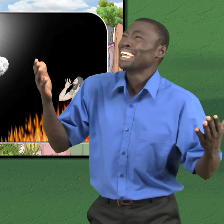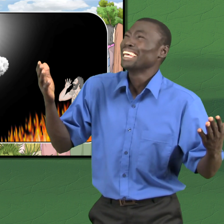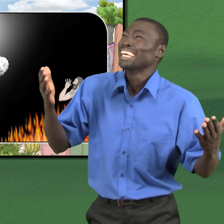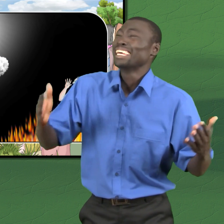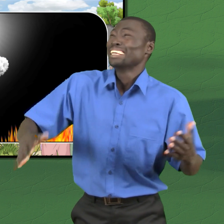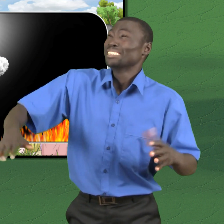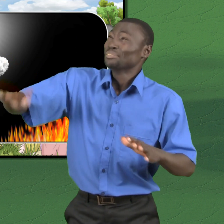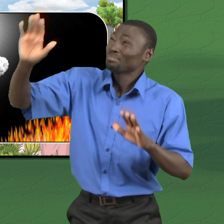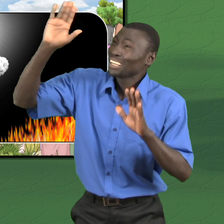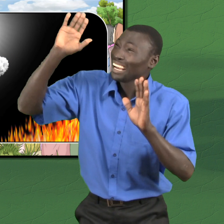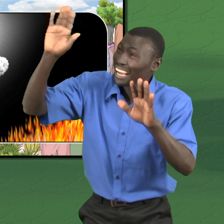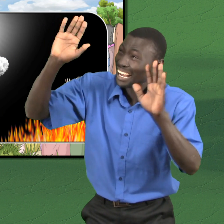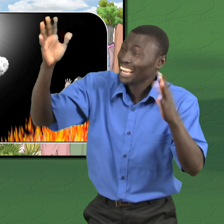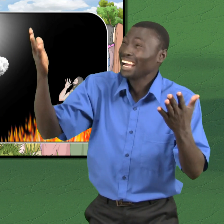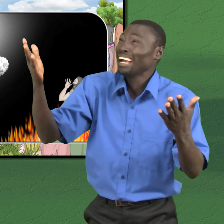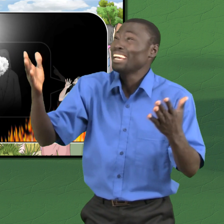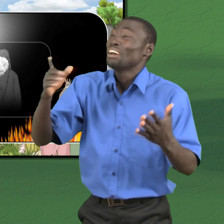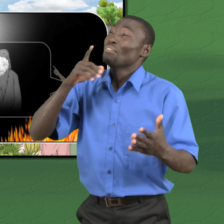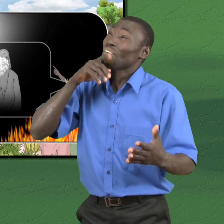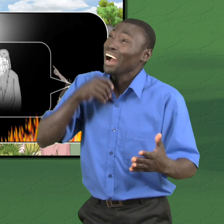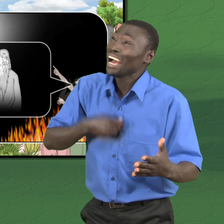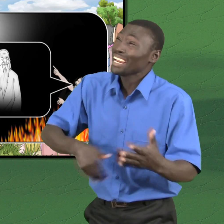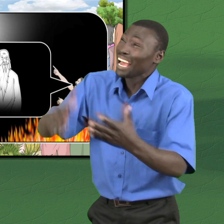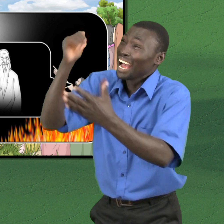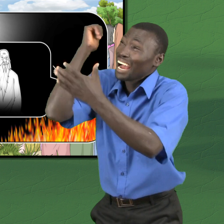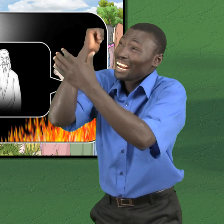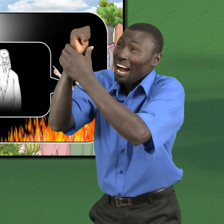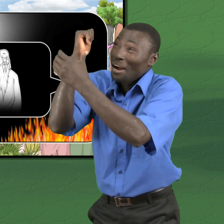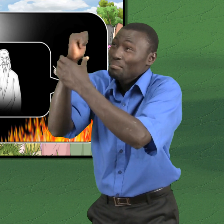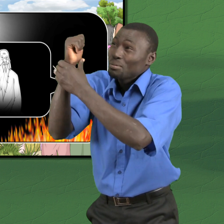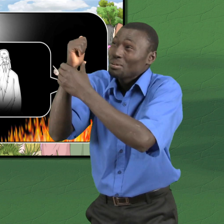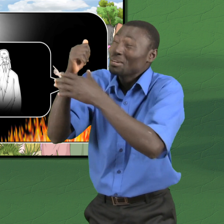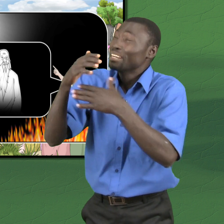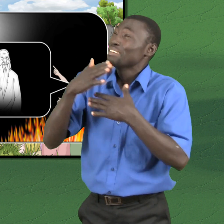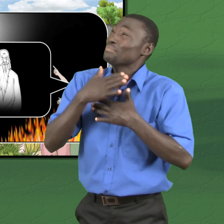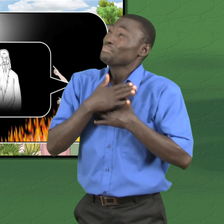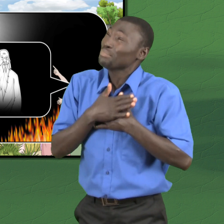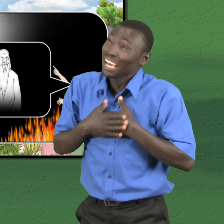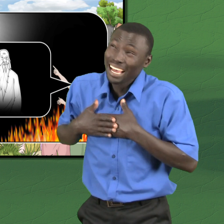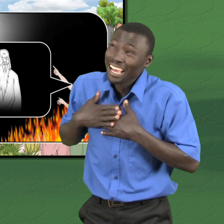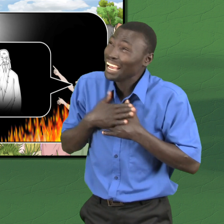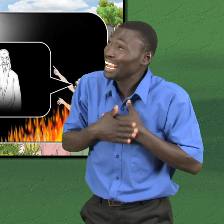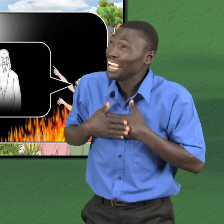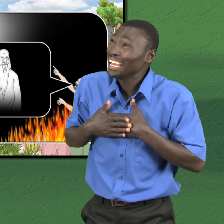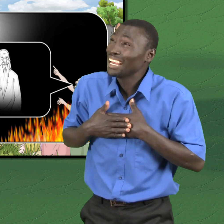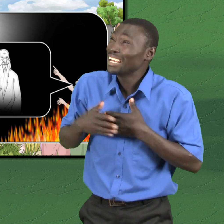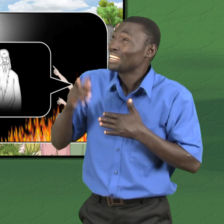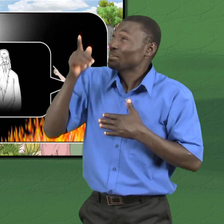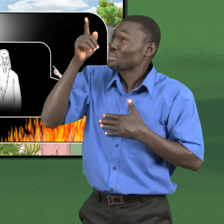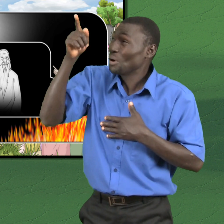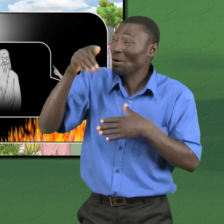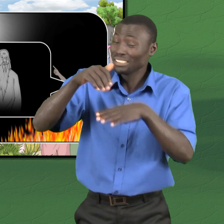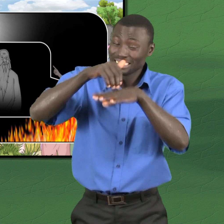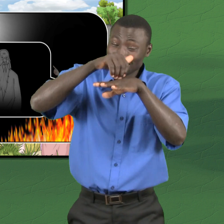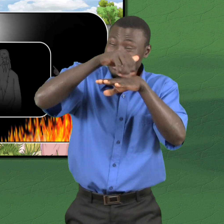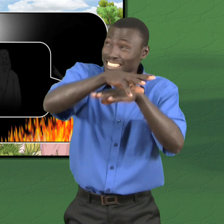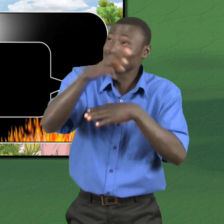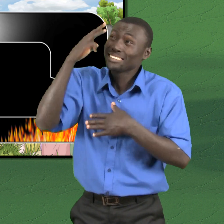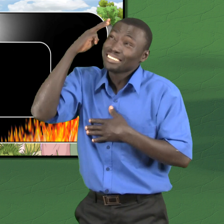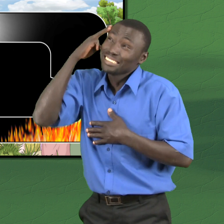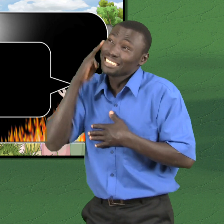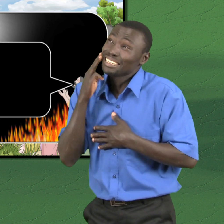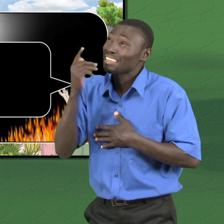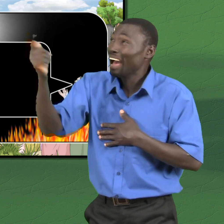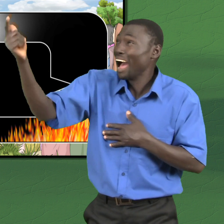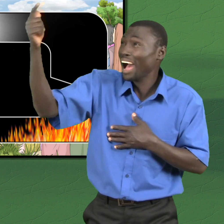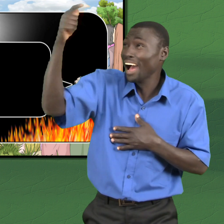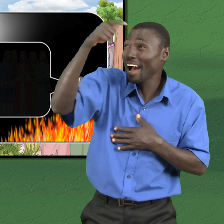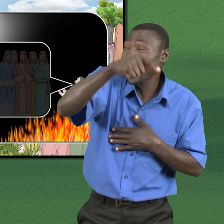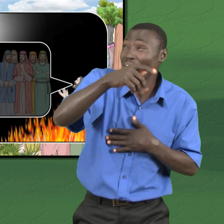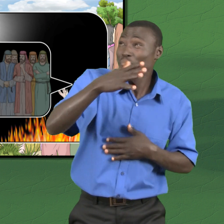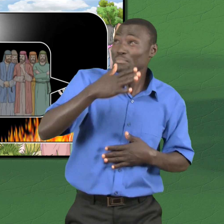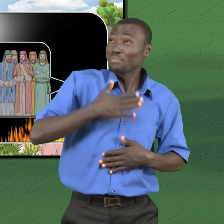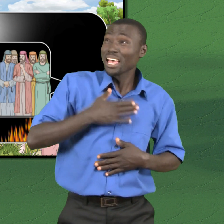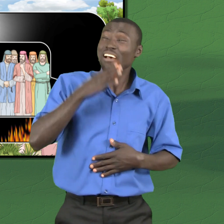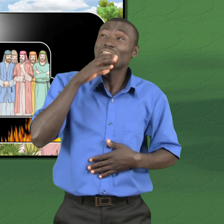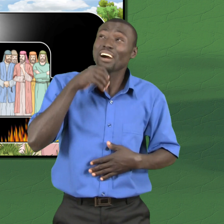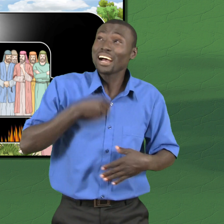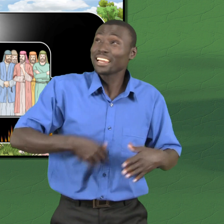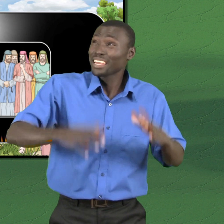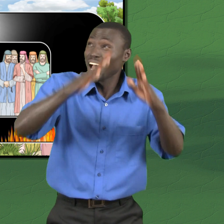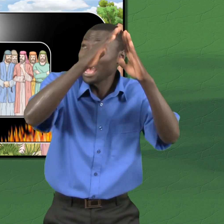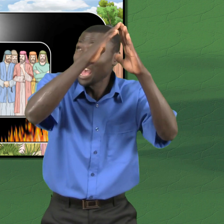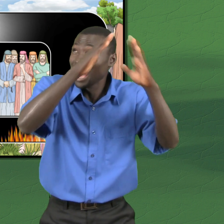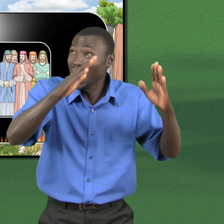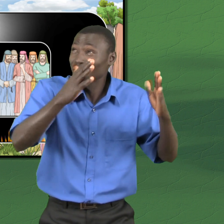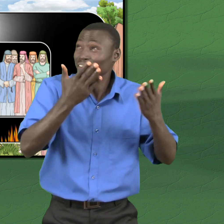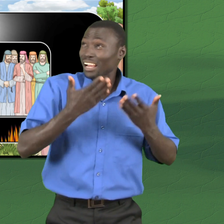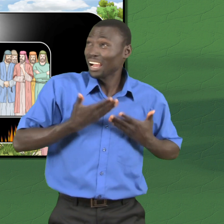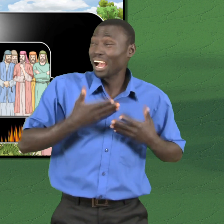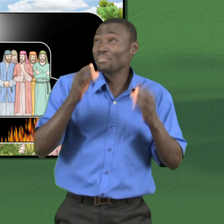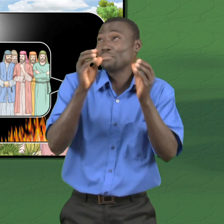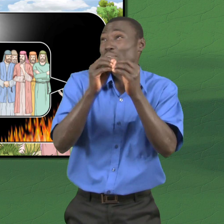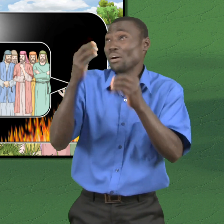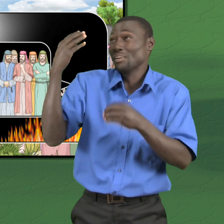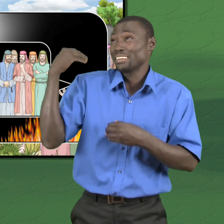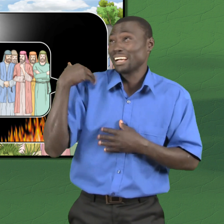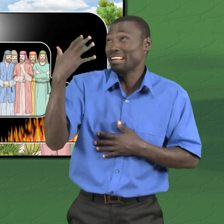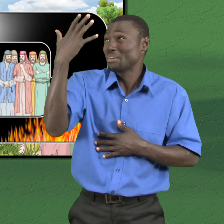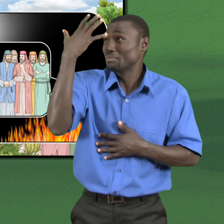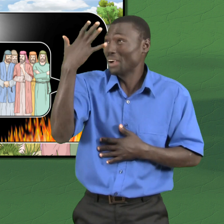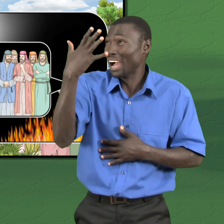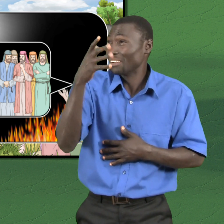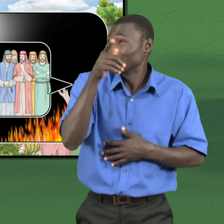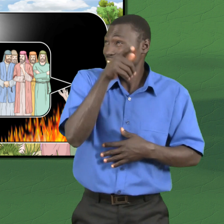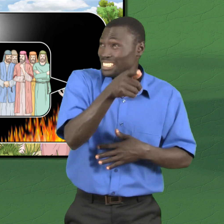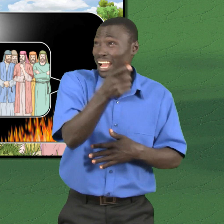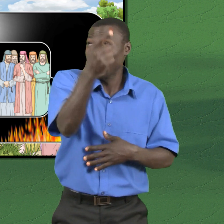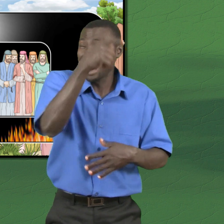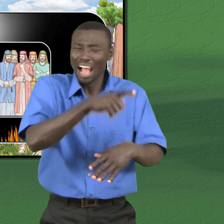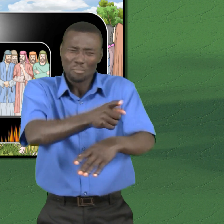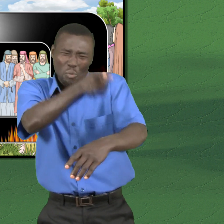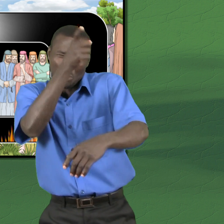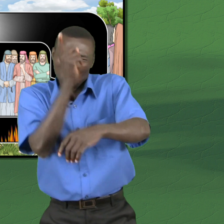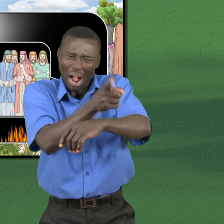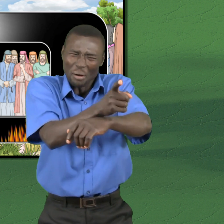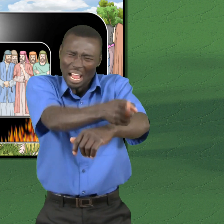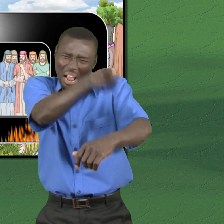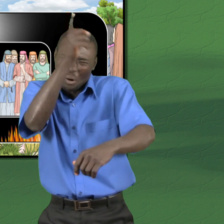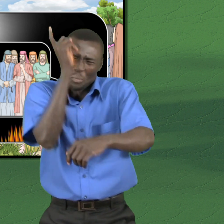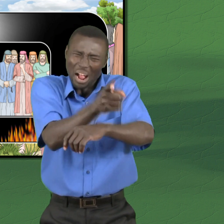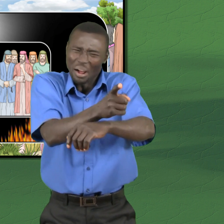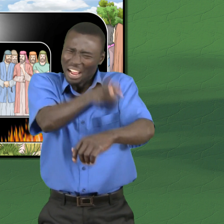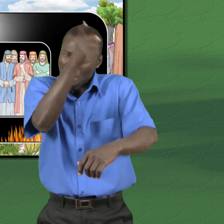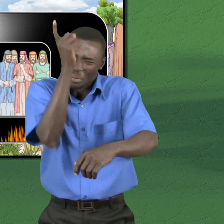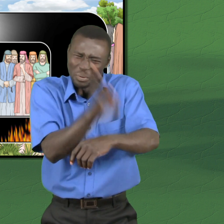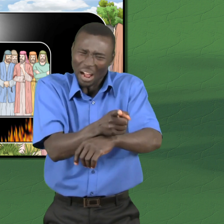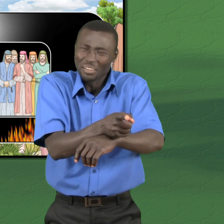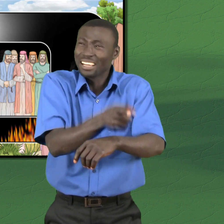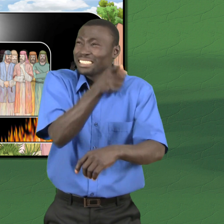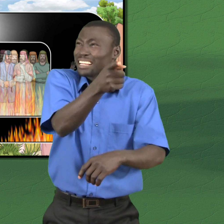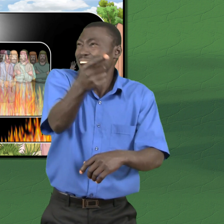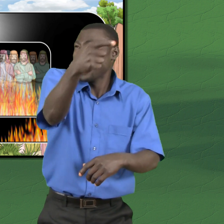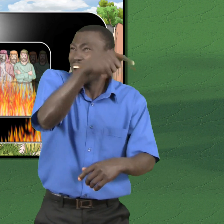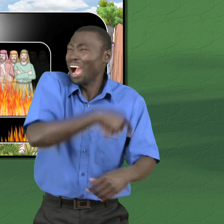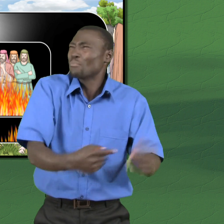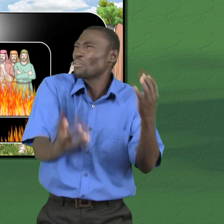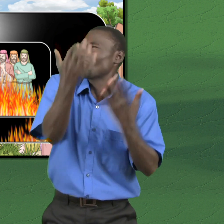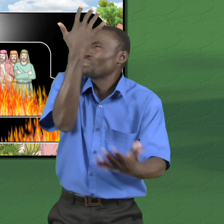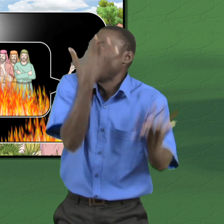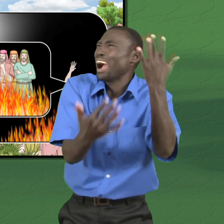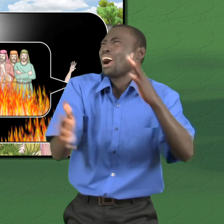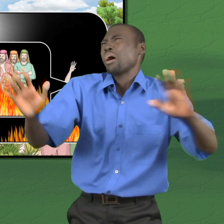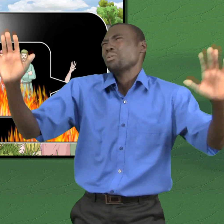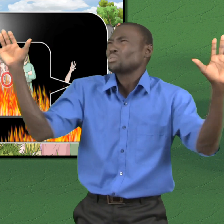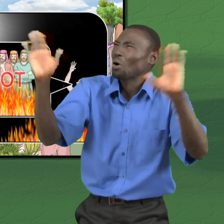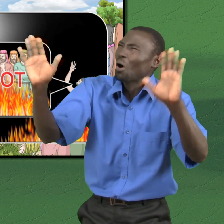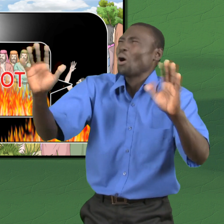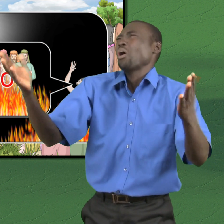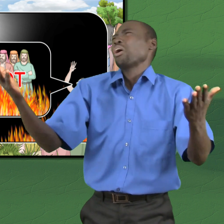‘Then I beg you, father,’ he said, ‘send Lazarus to my father’s house, for I have five brothers.